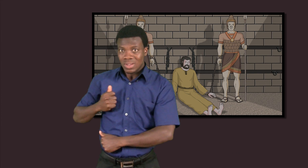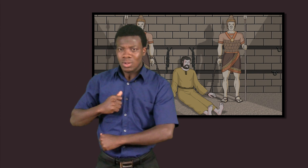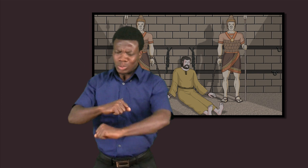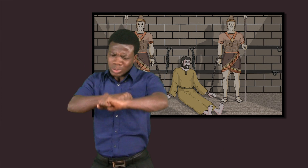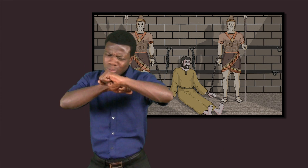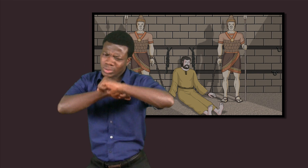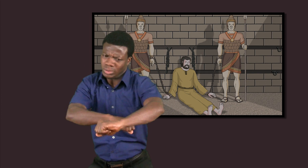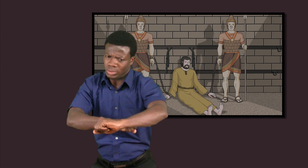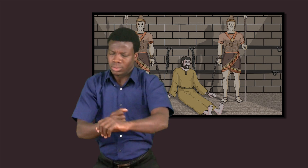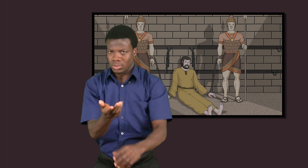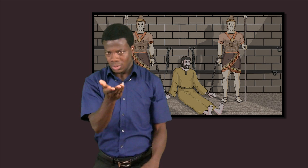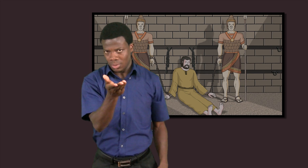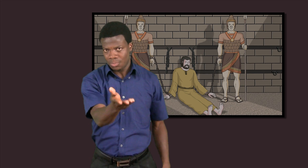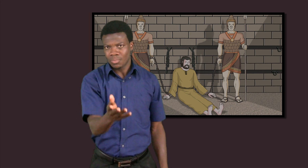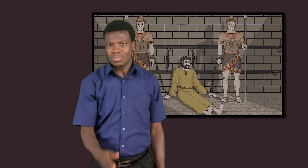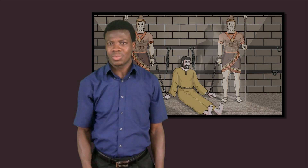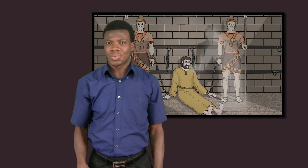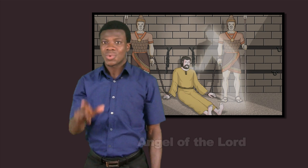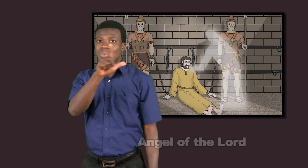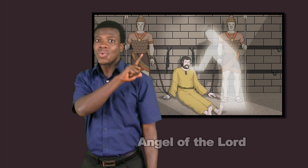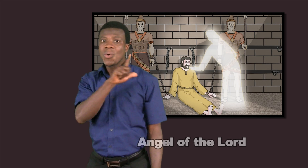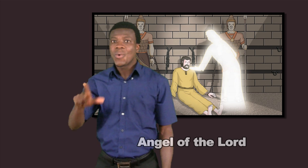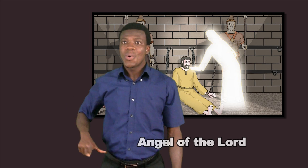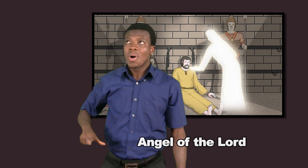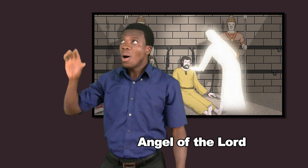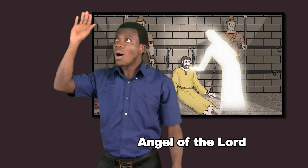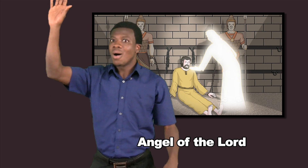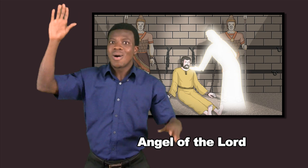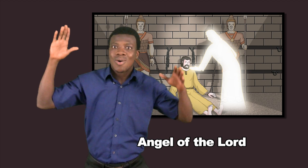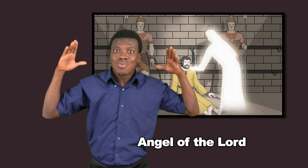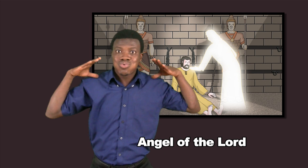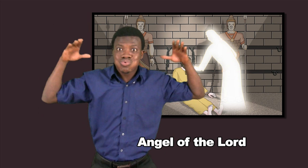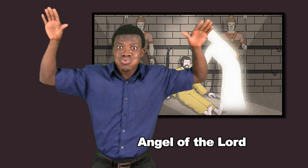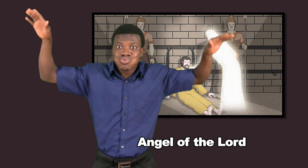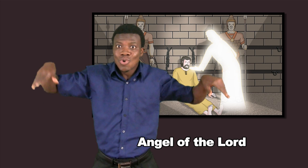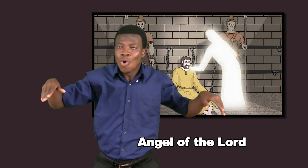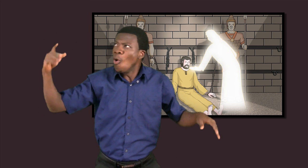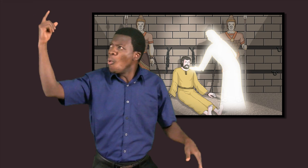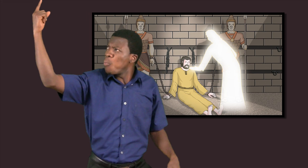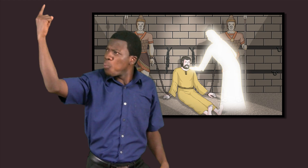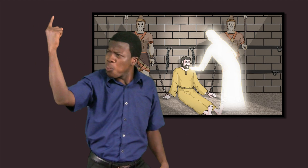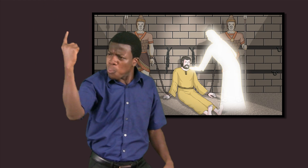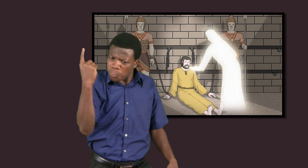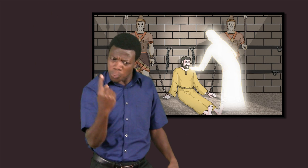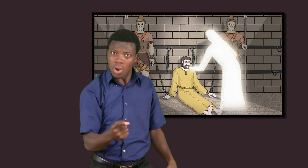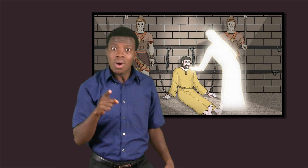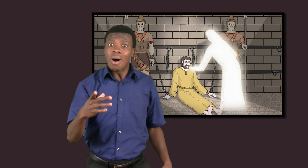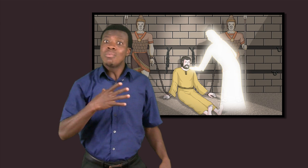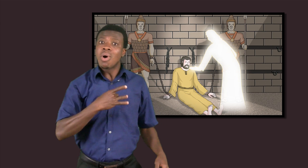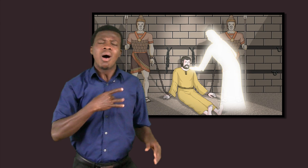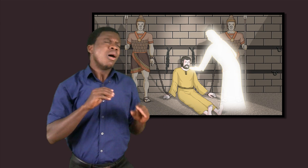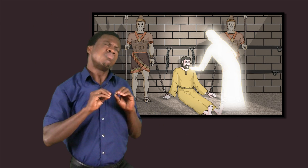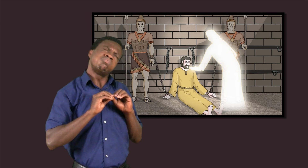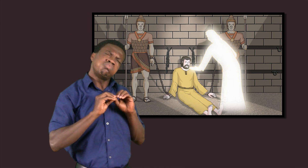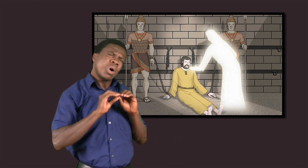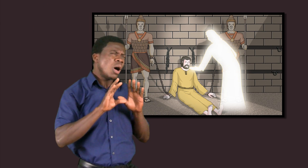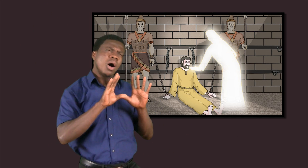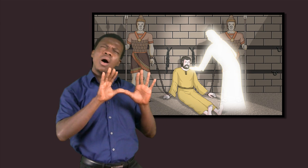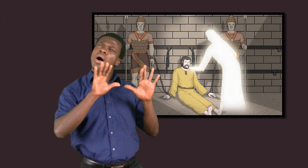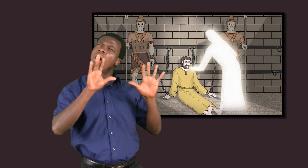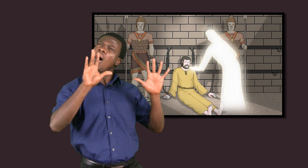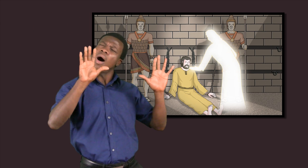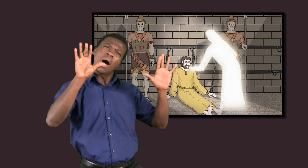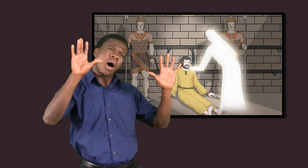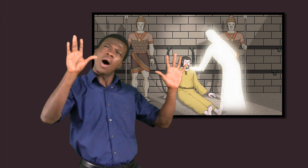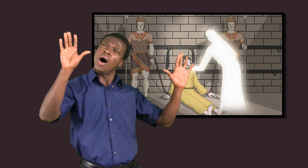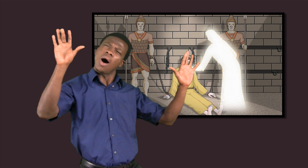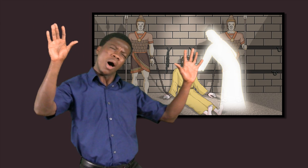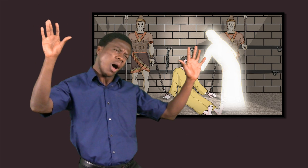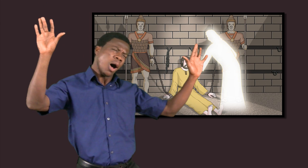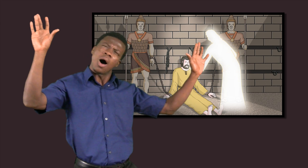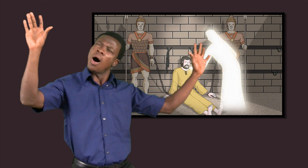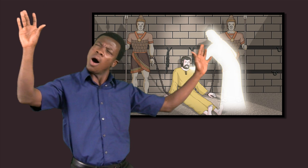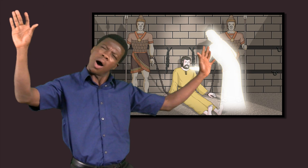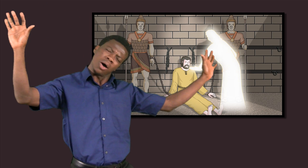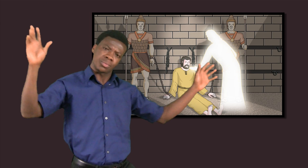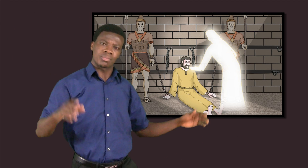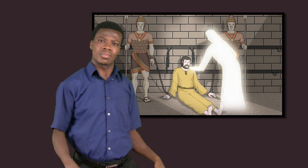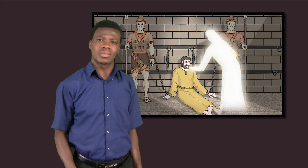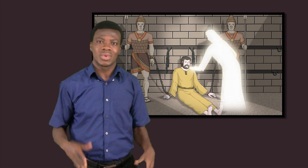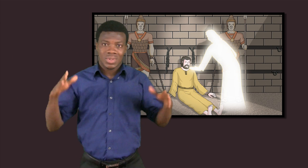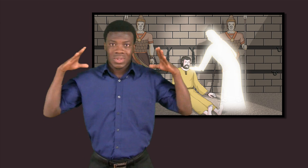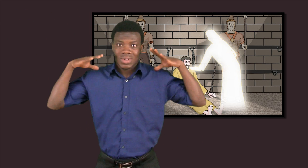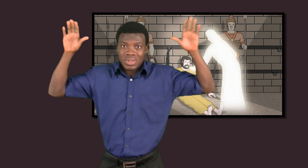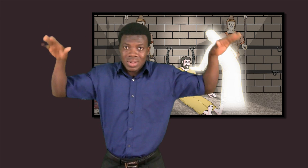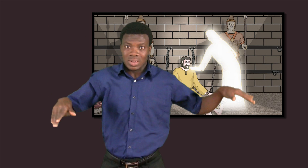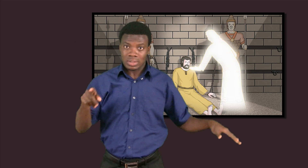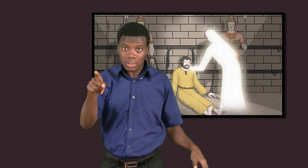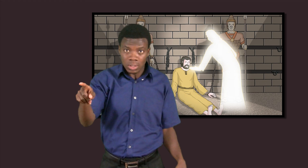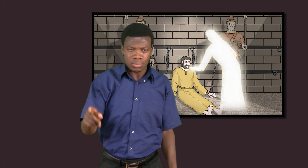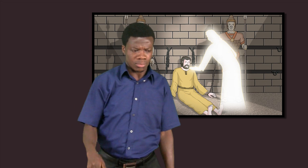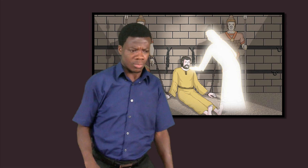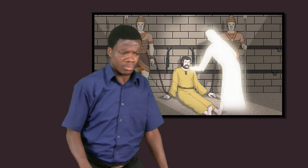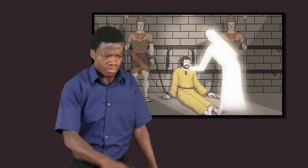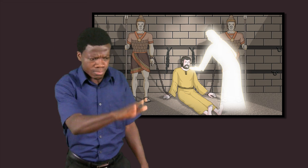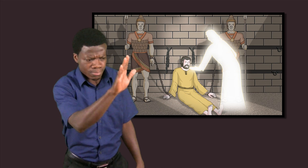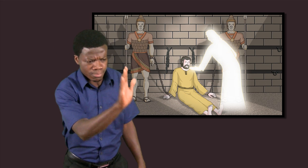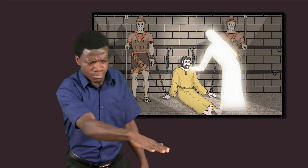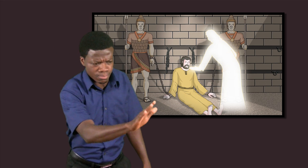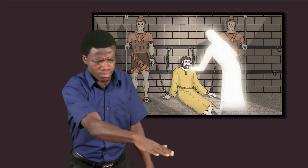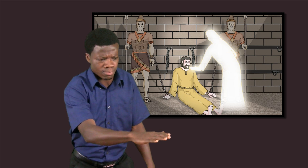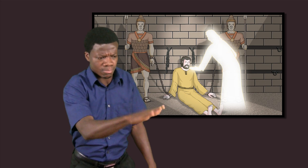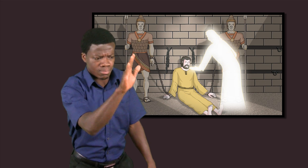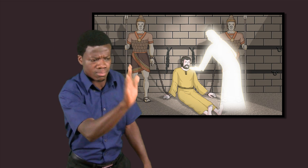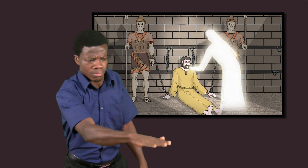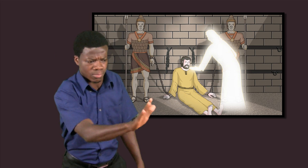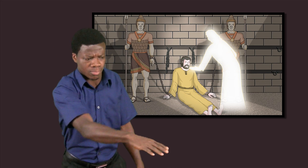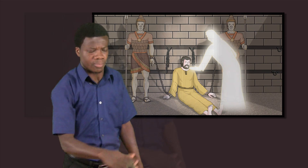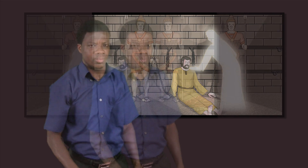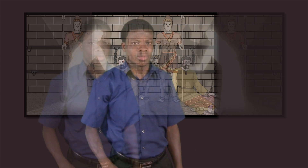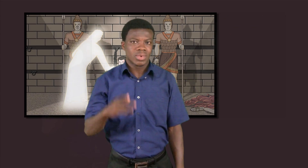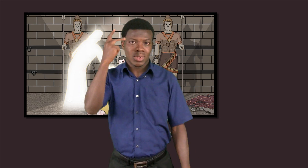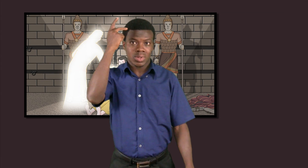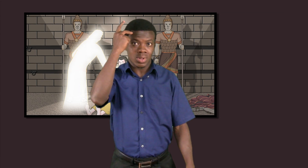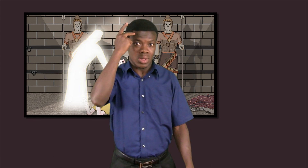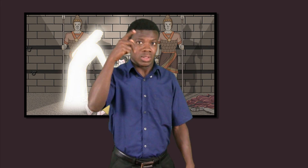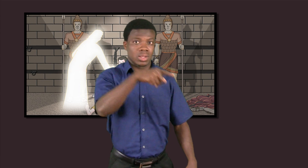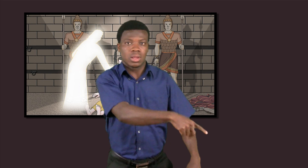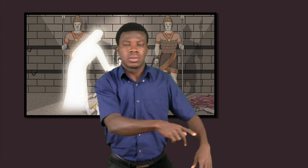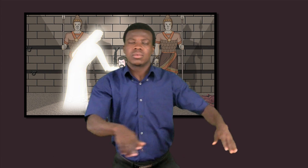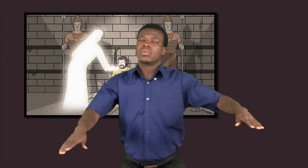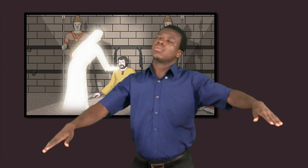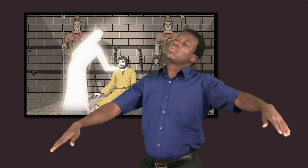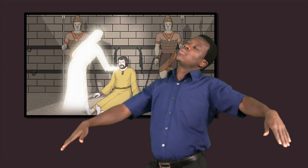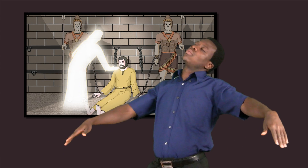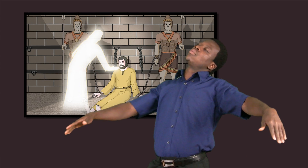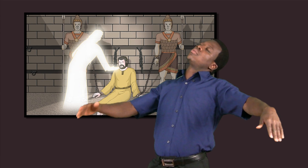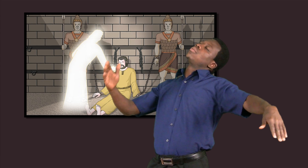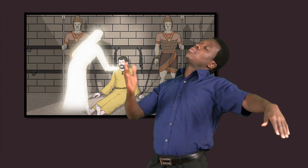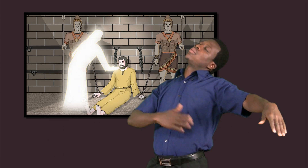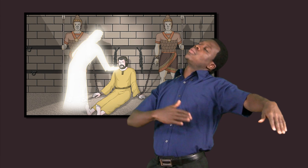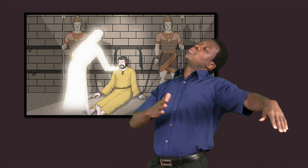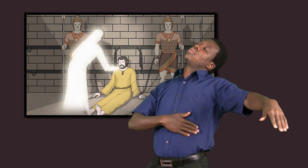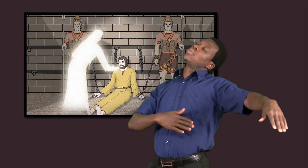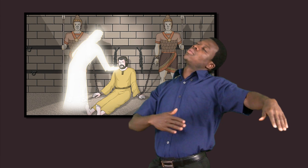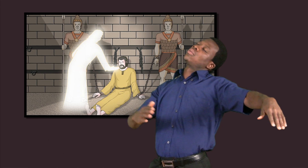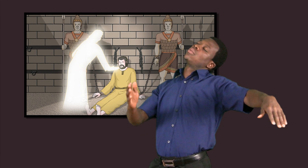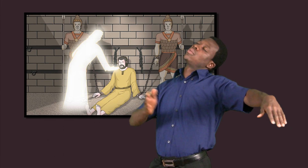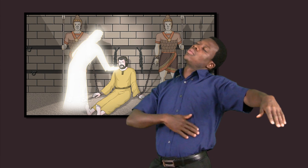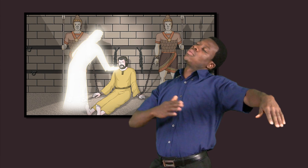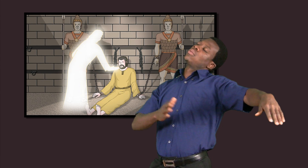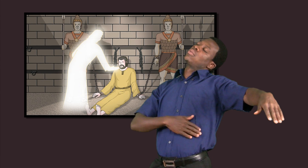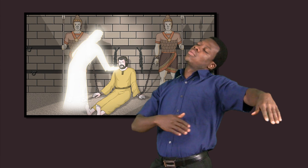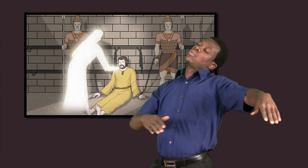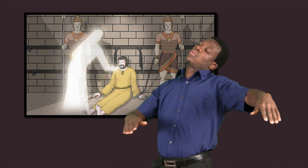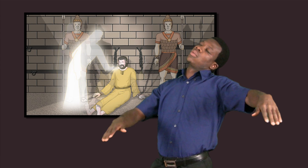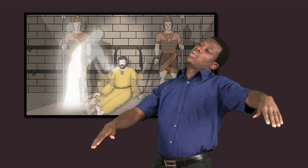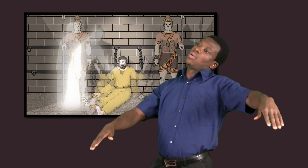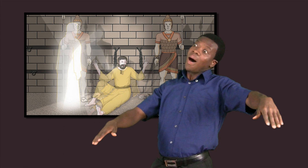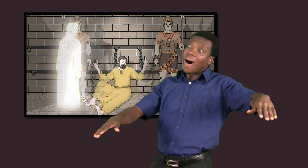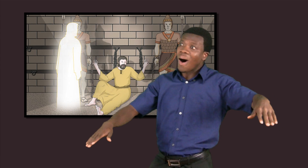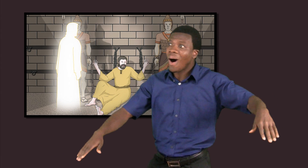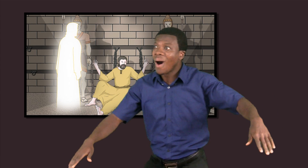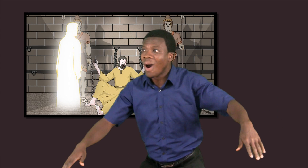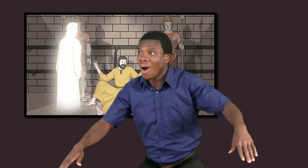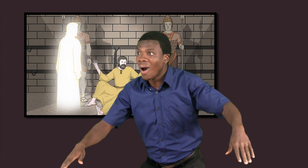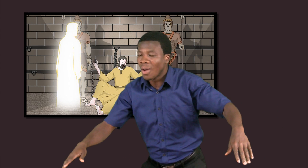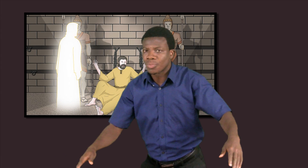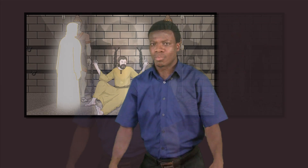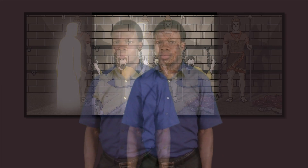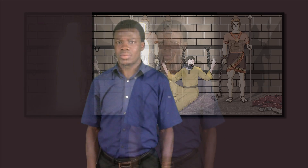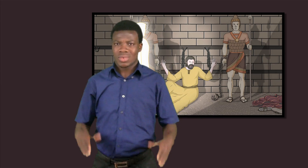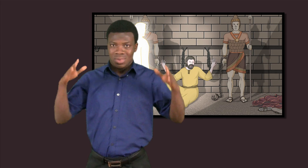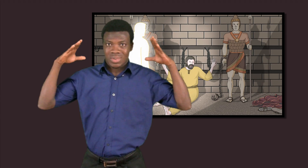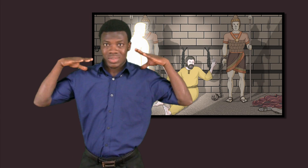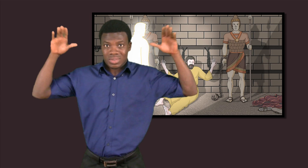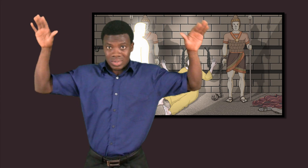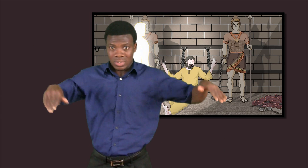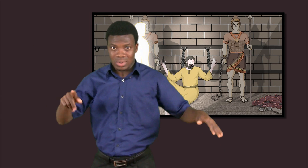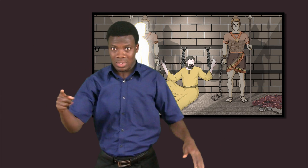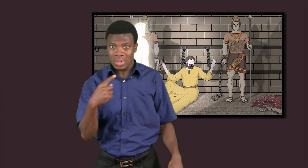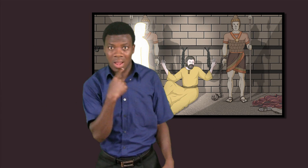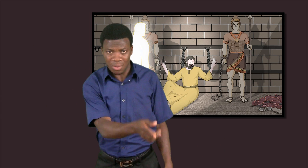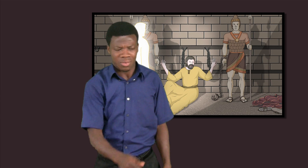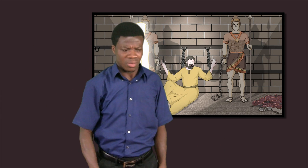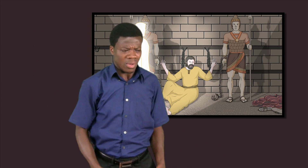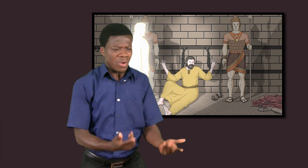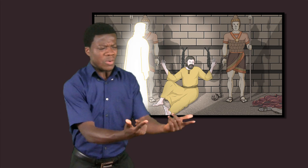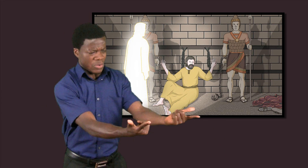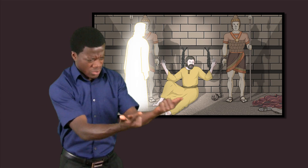Suddenly an angel of the Lord appeared and a light shone in the cell. He tapped Peter on the side and woke him up, saying, “Get up quickly.”